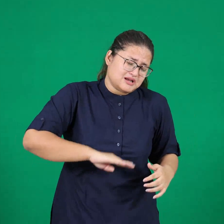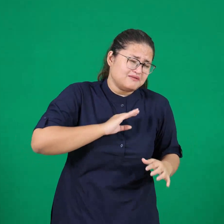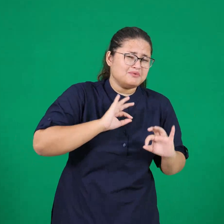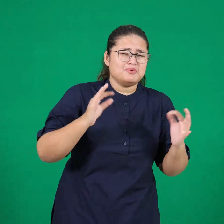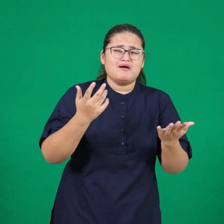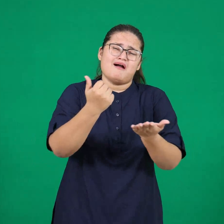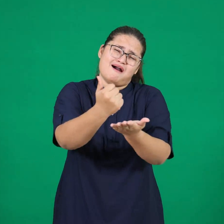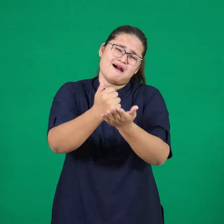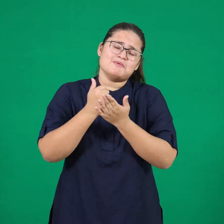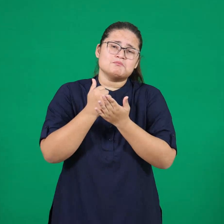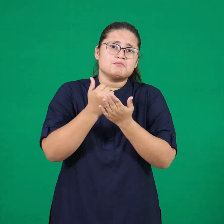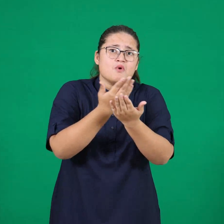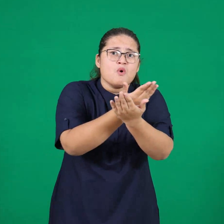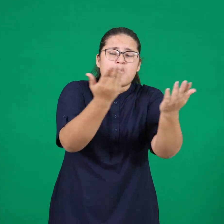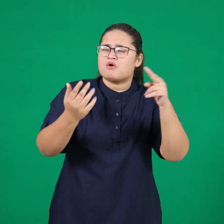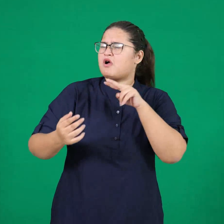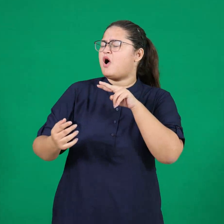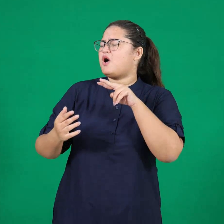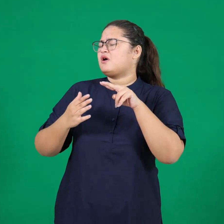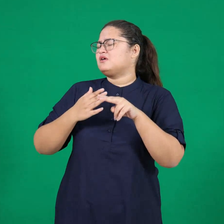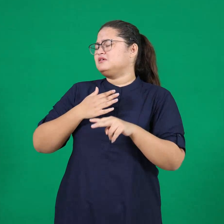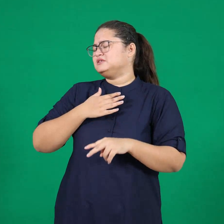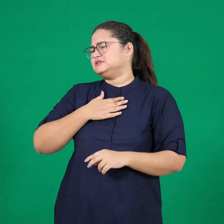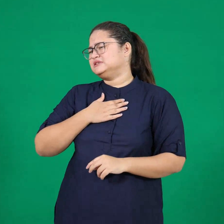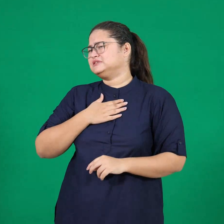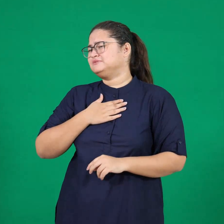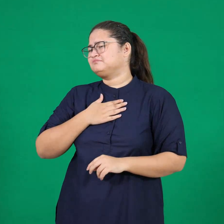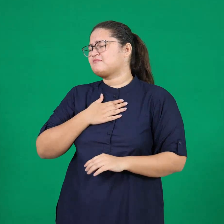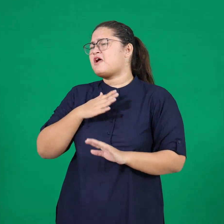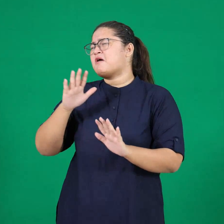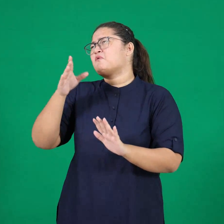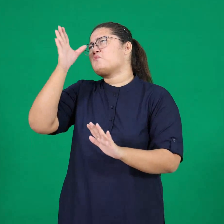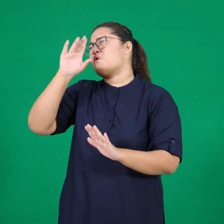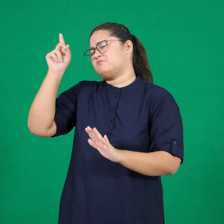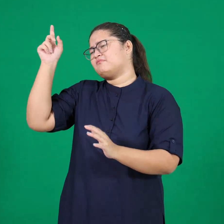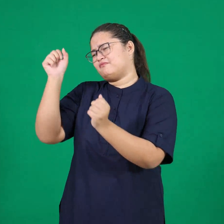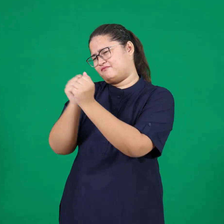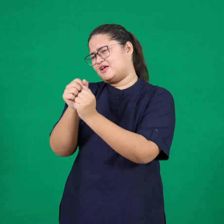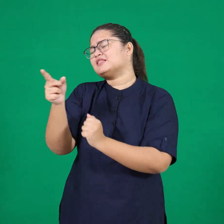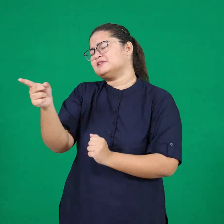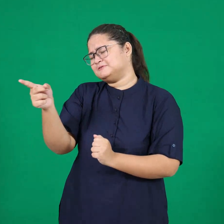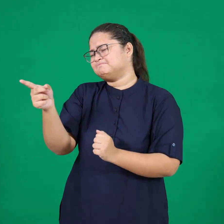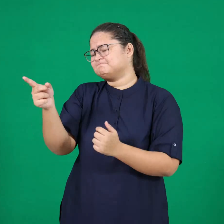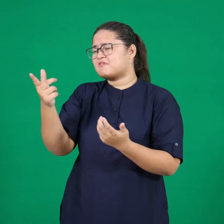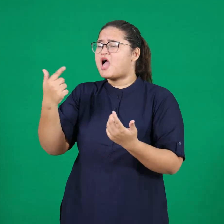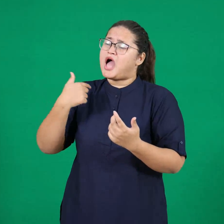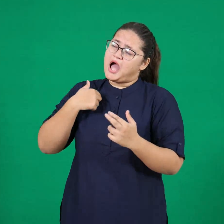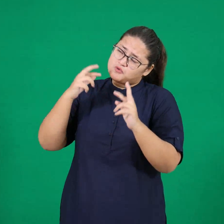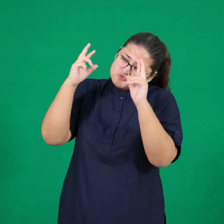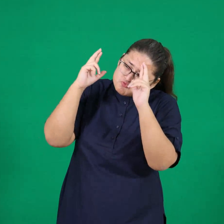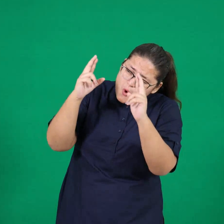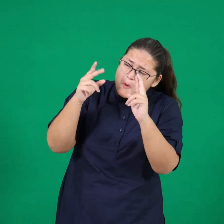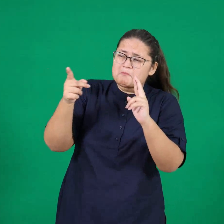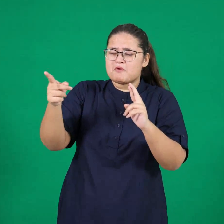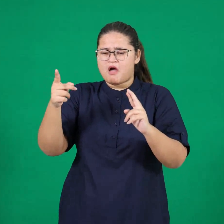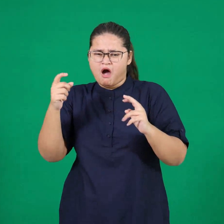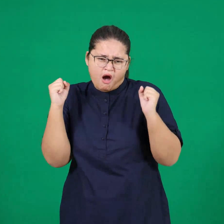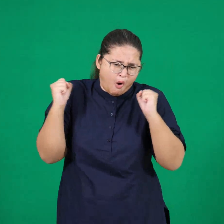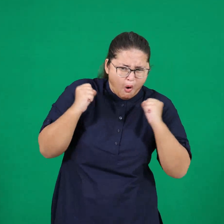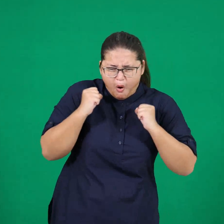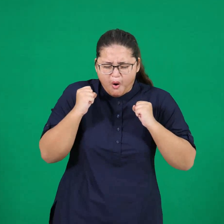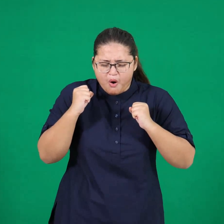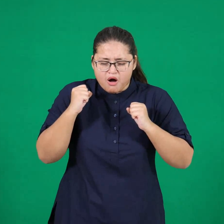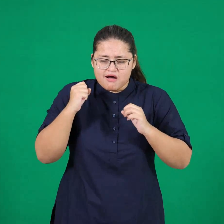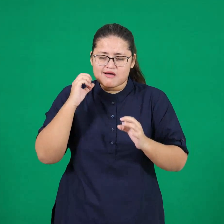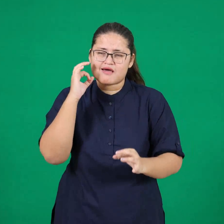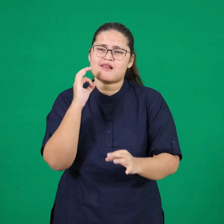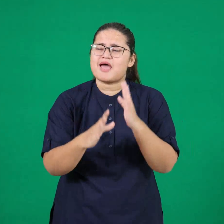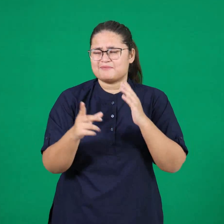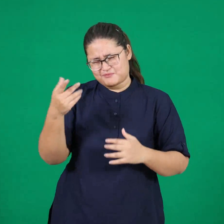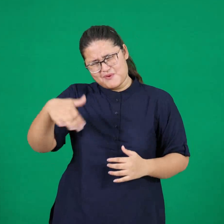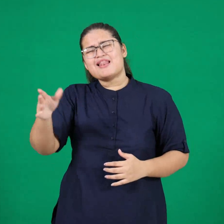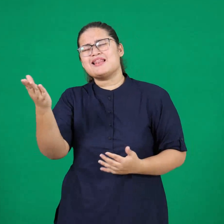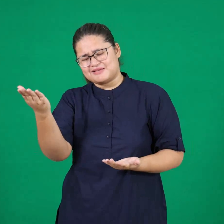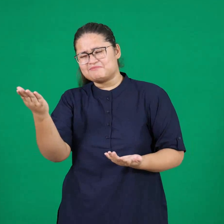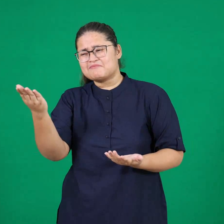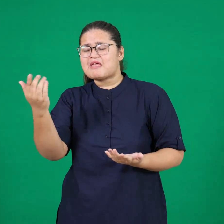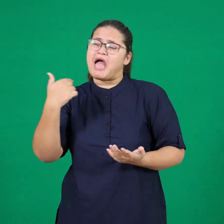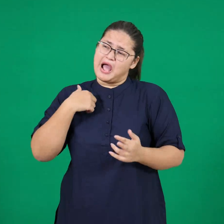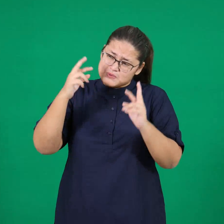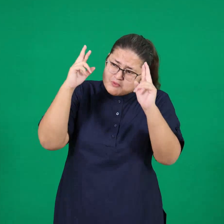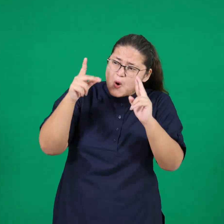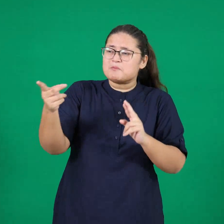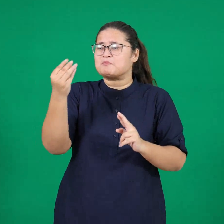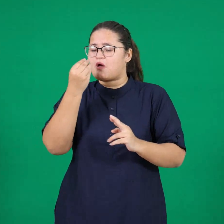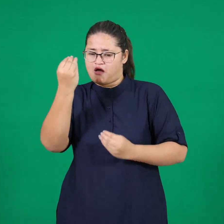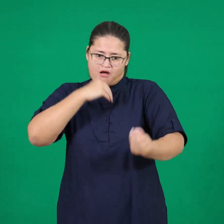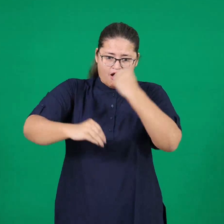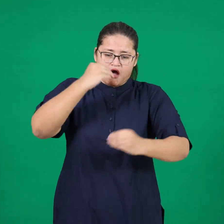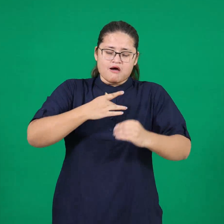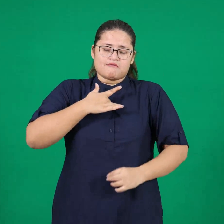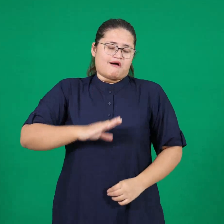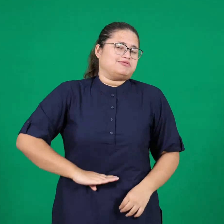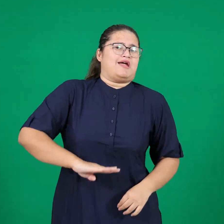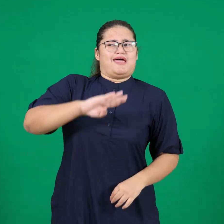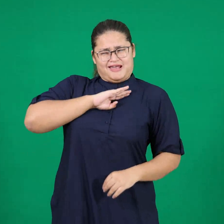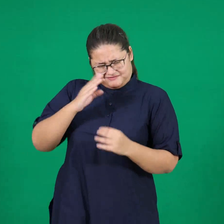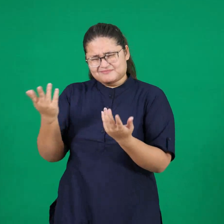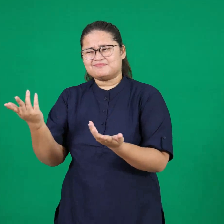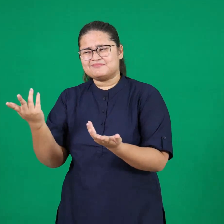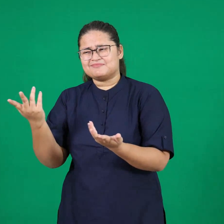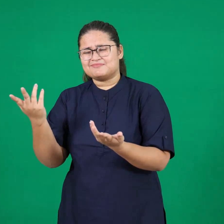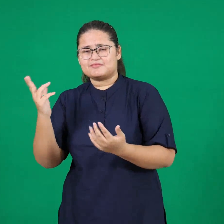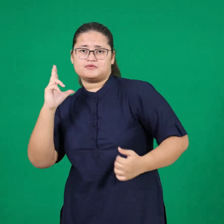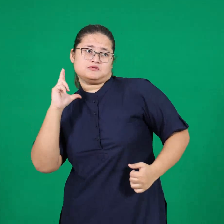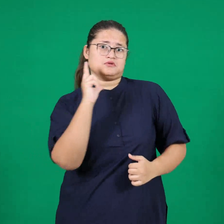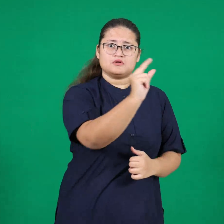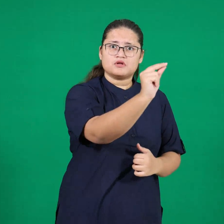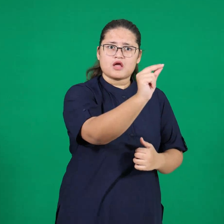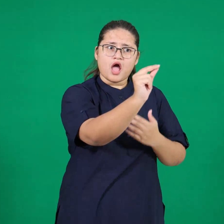If one of you tells him, "Go in peace;